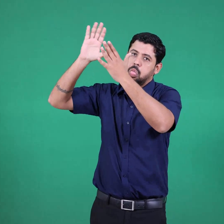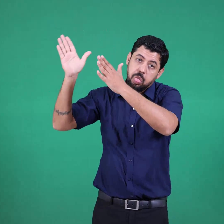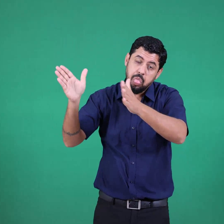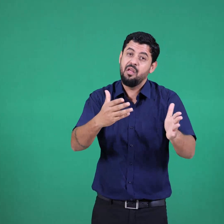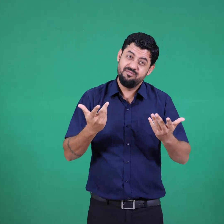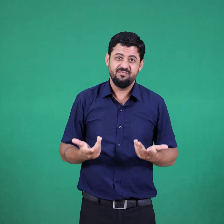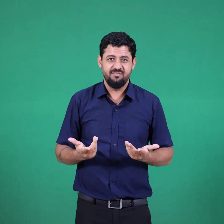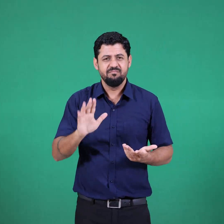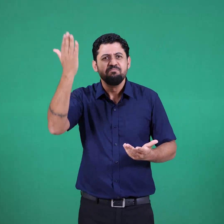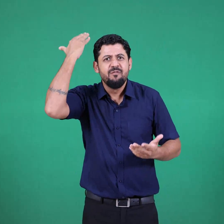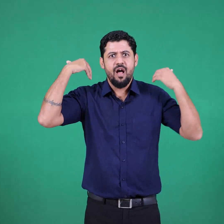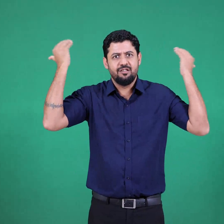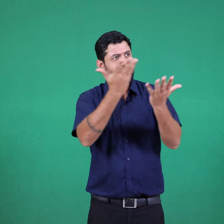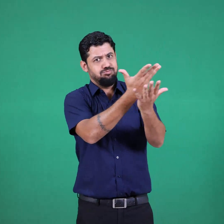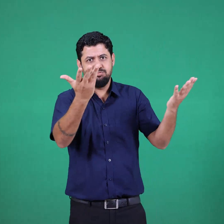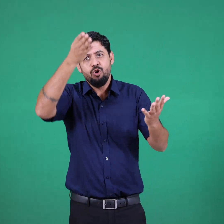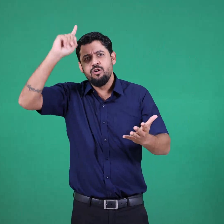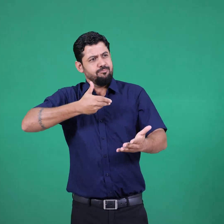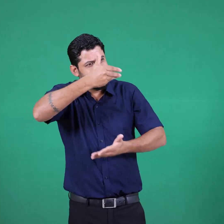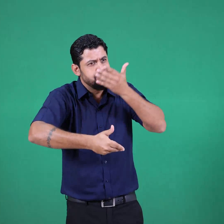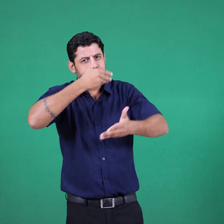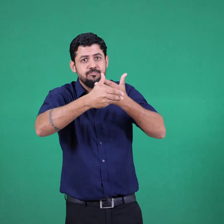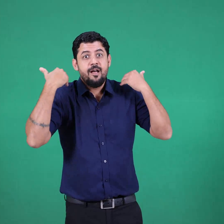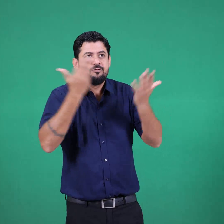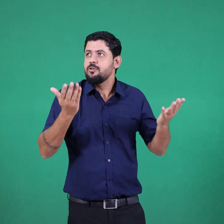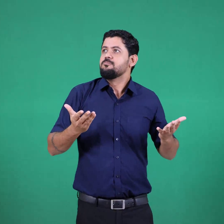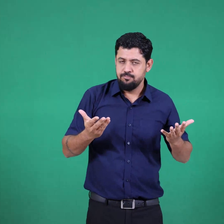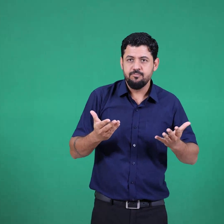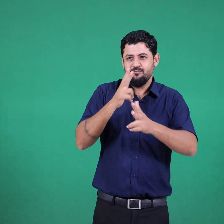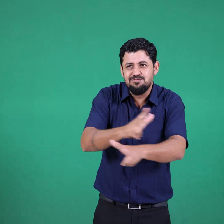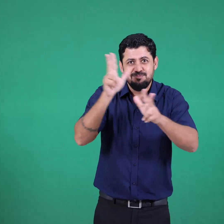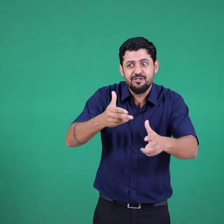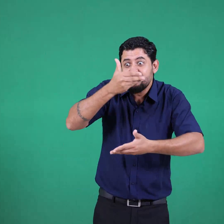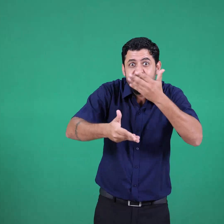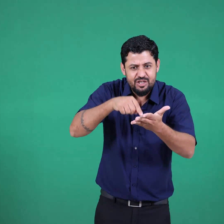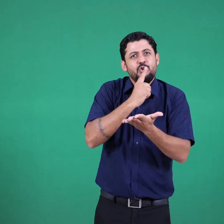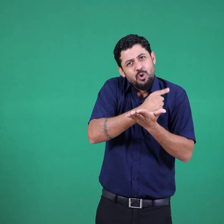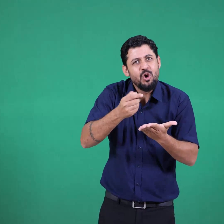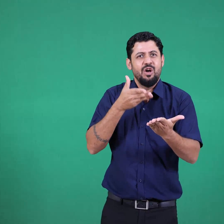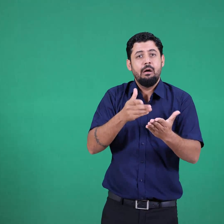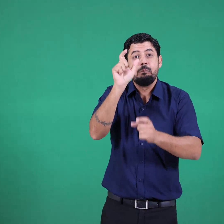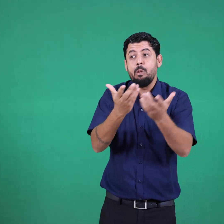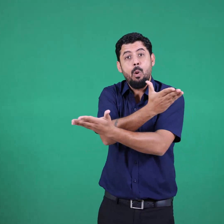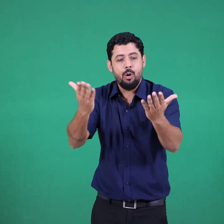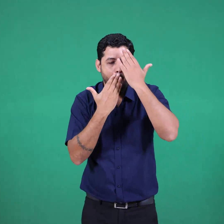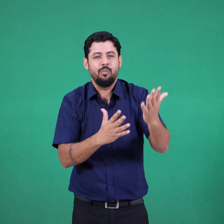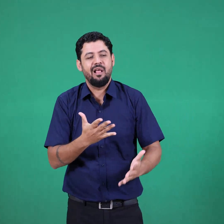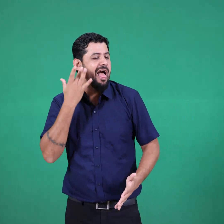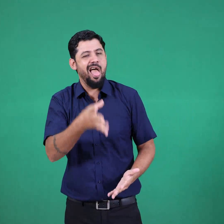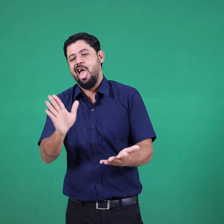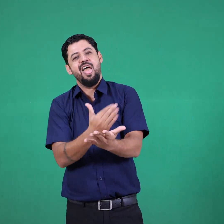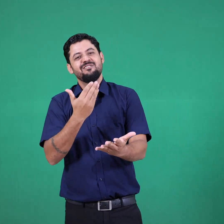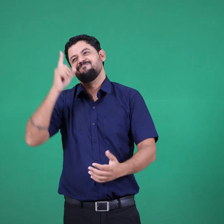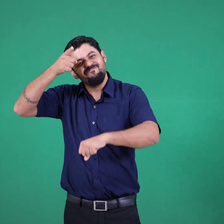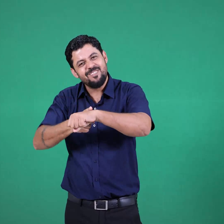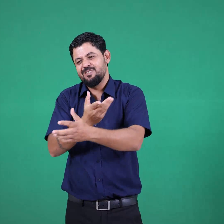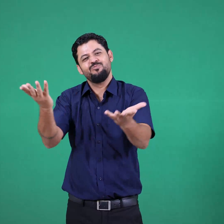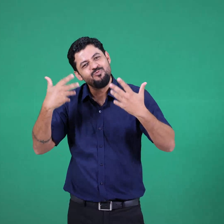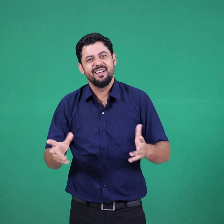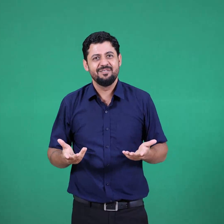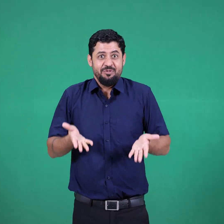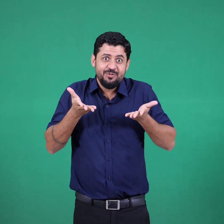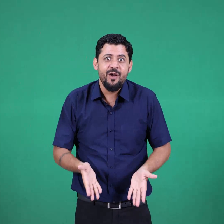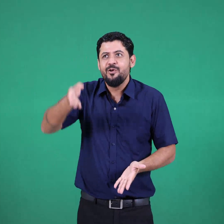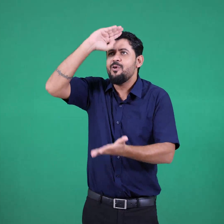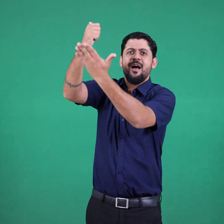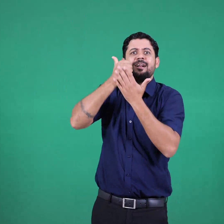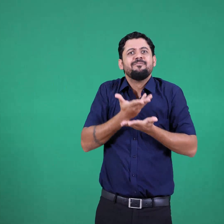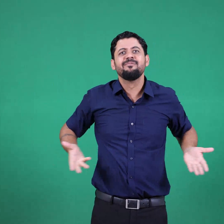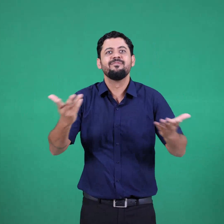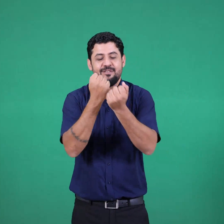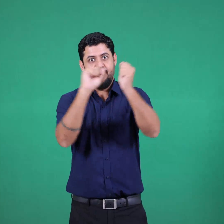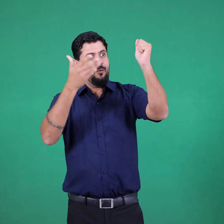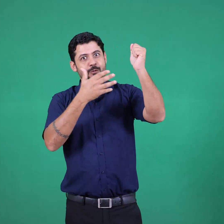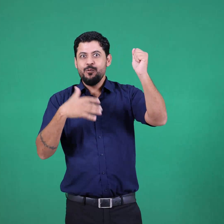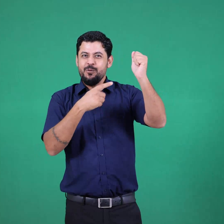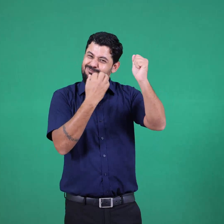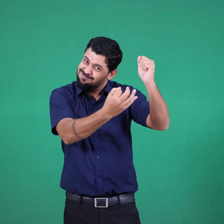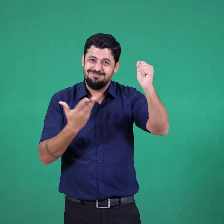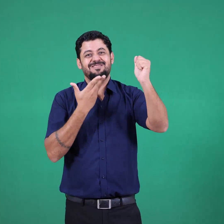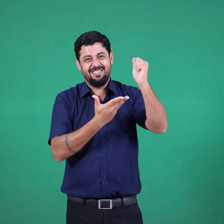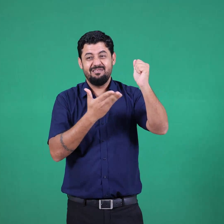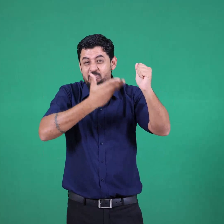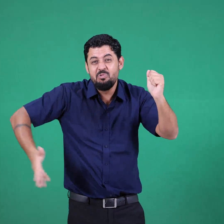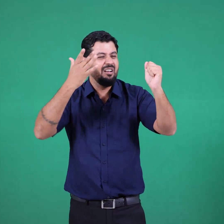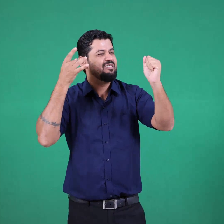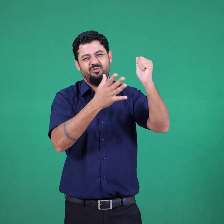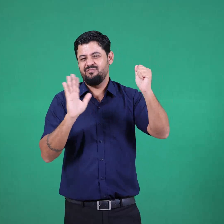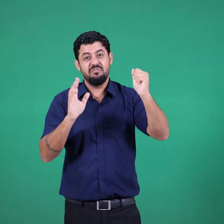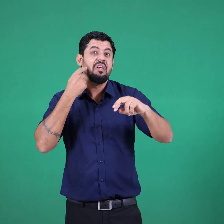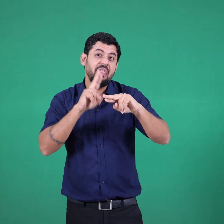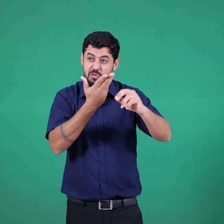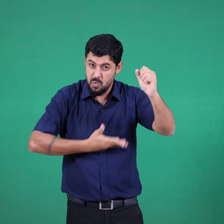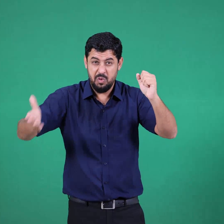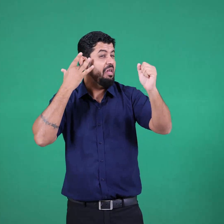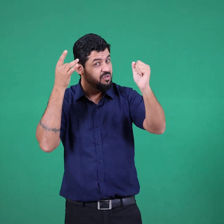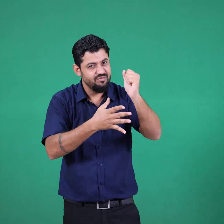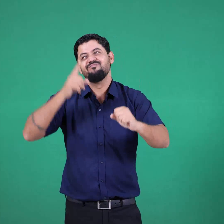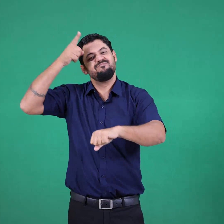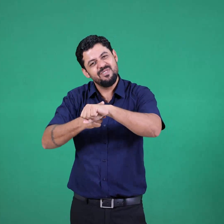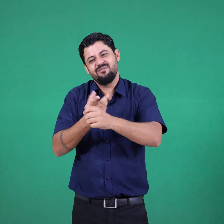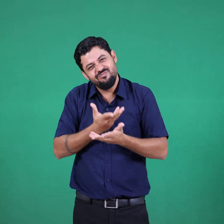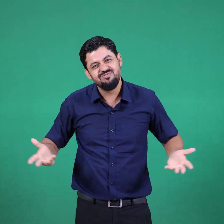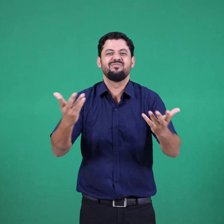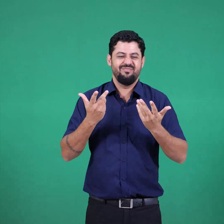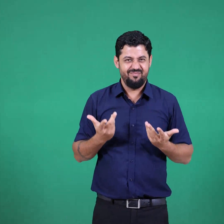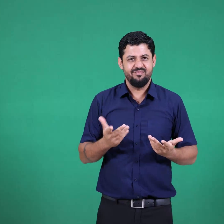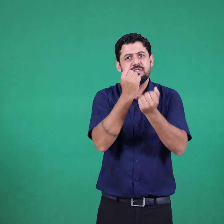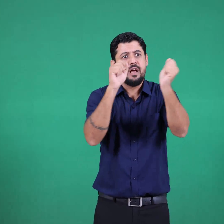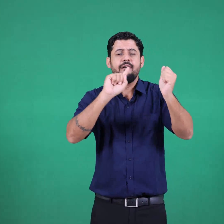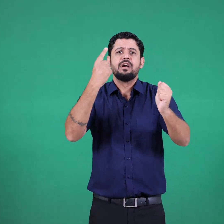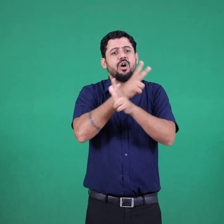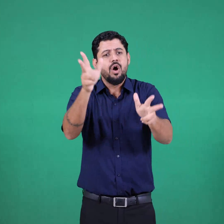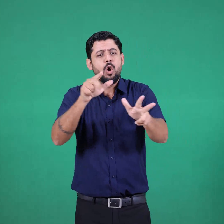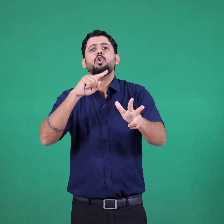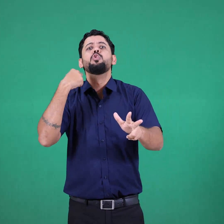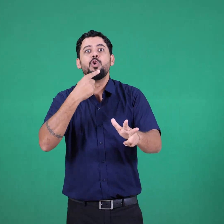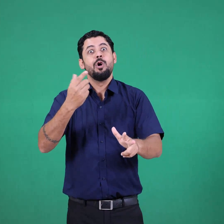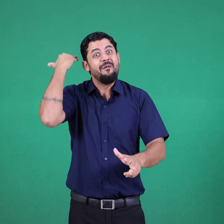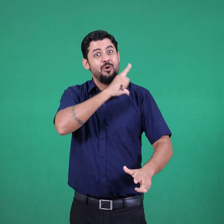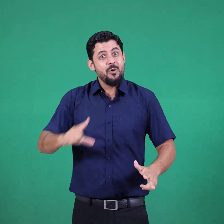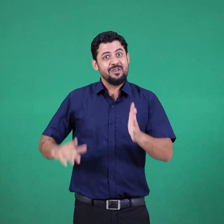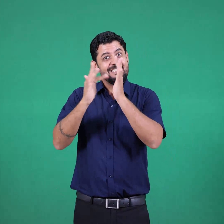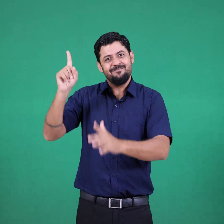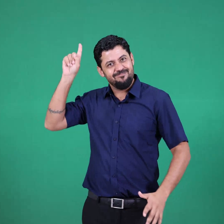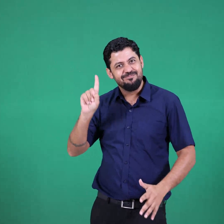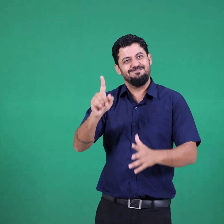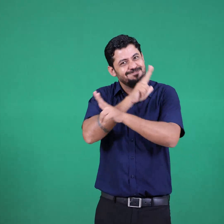For if the message spoken by angels was binding, and every transgression and disobedience received its just punishment, how shall we escape if we neglect such a great salvation?